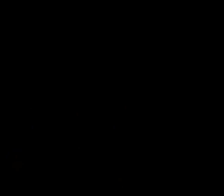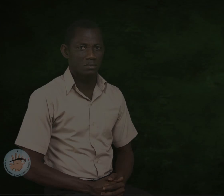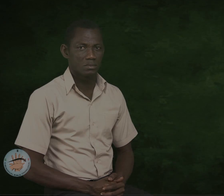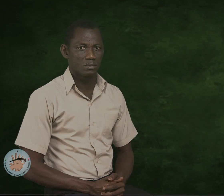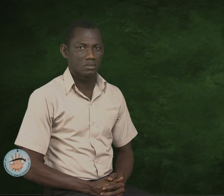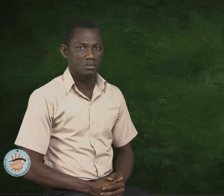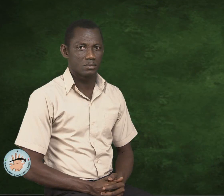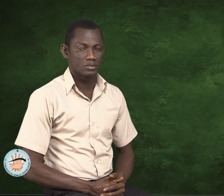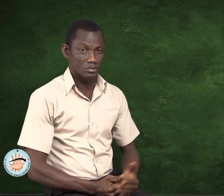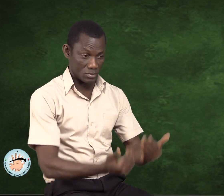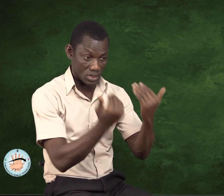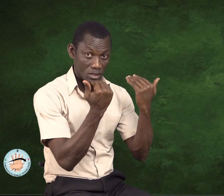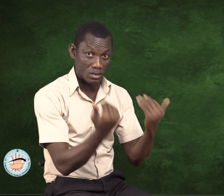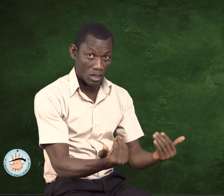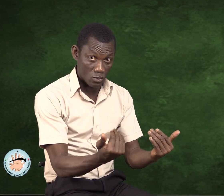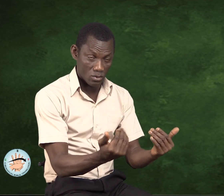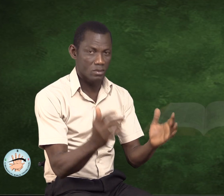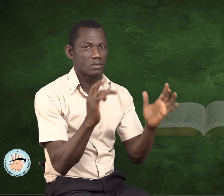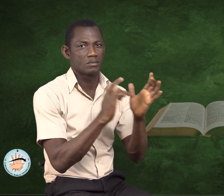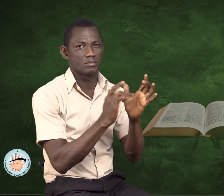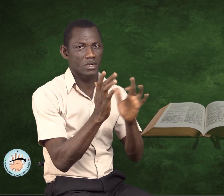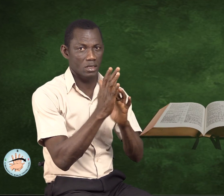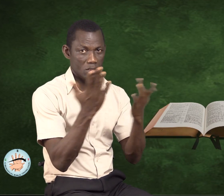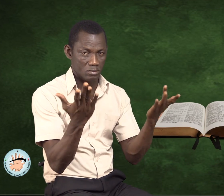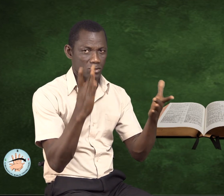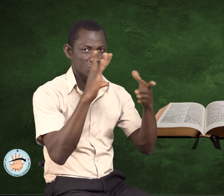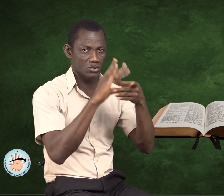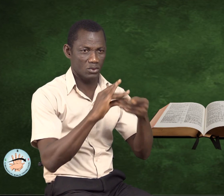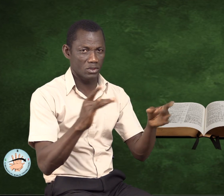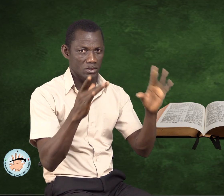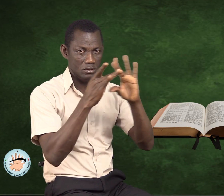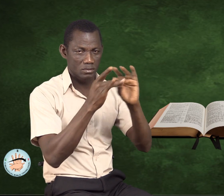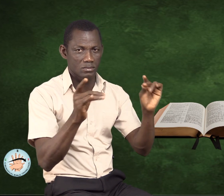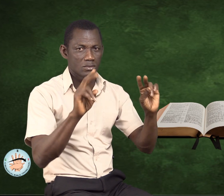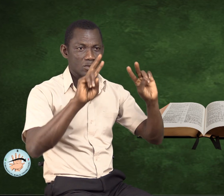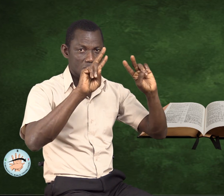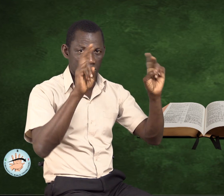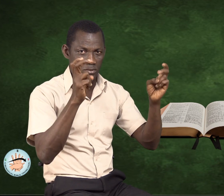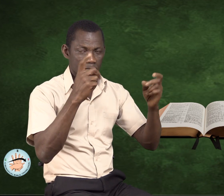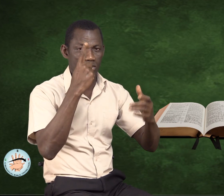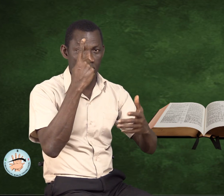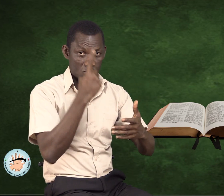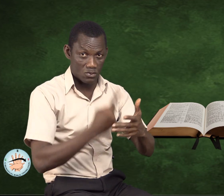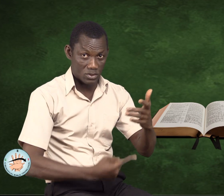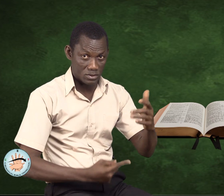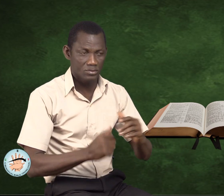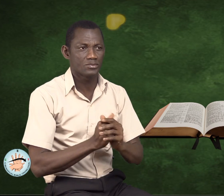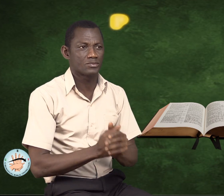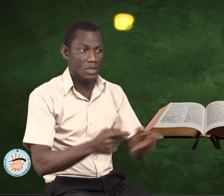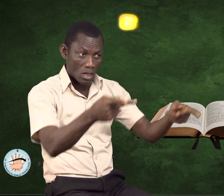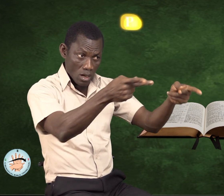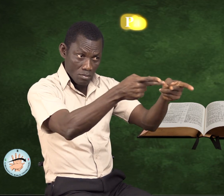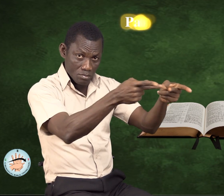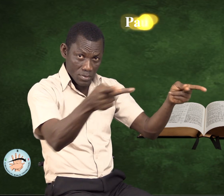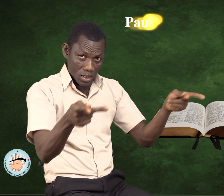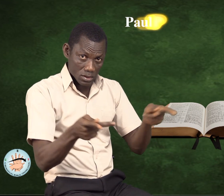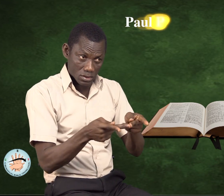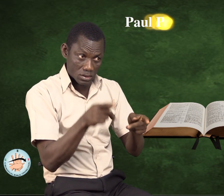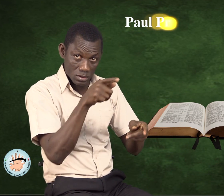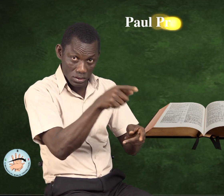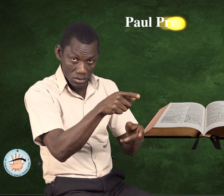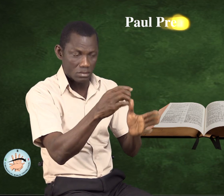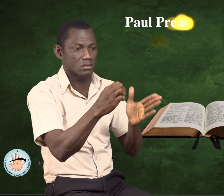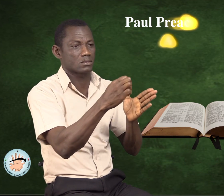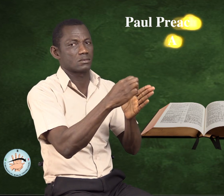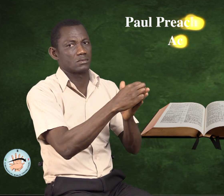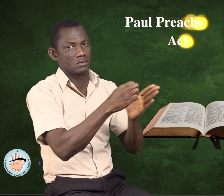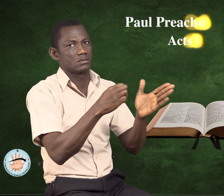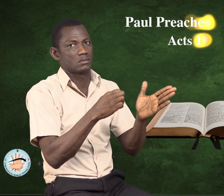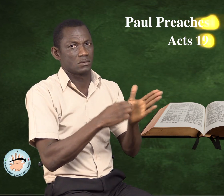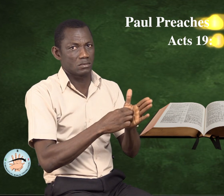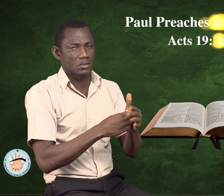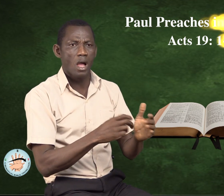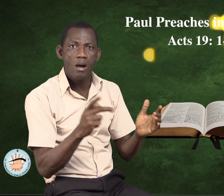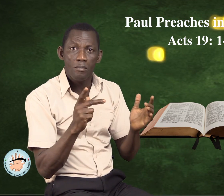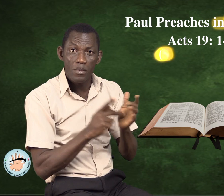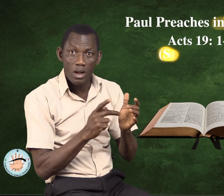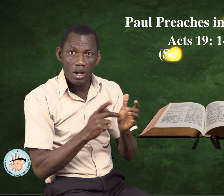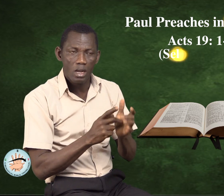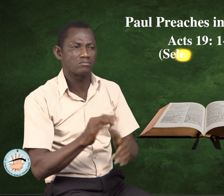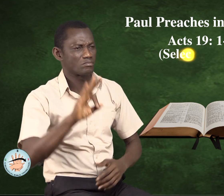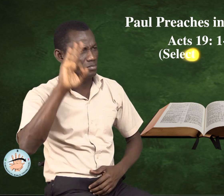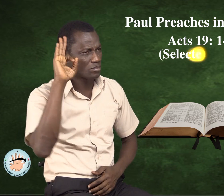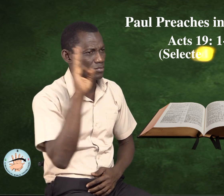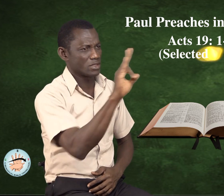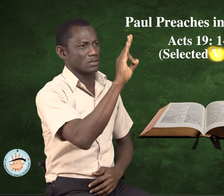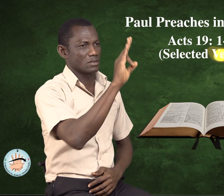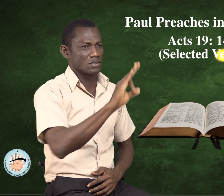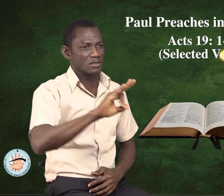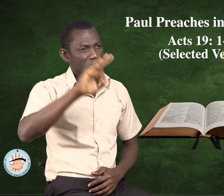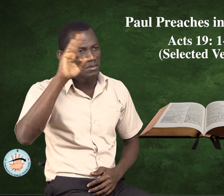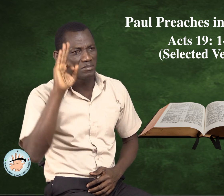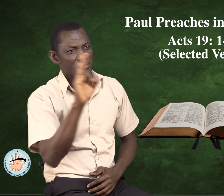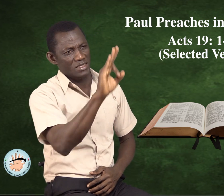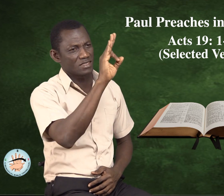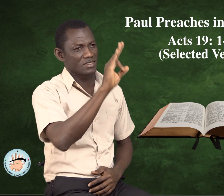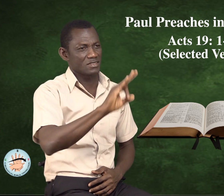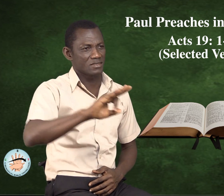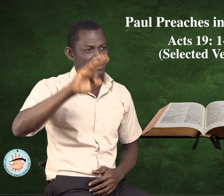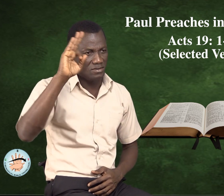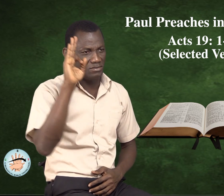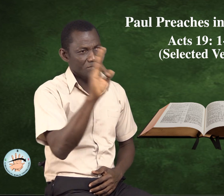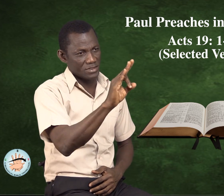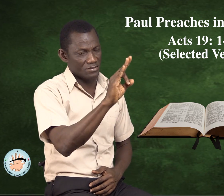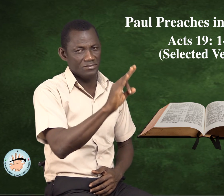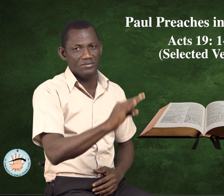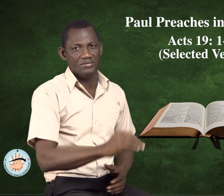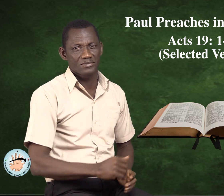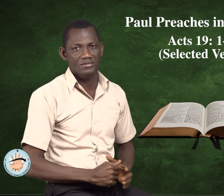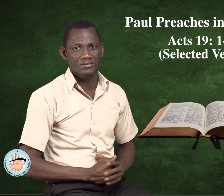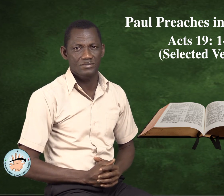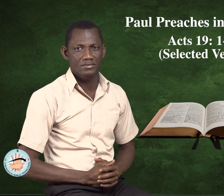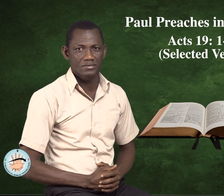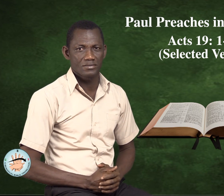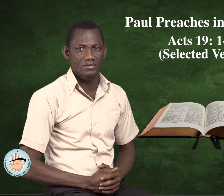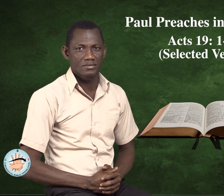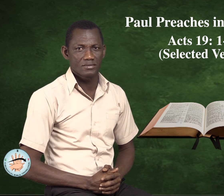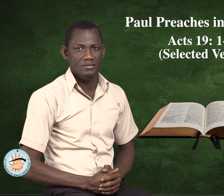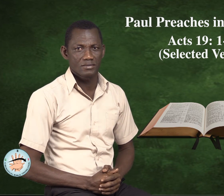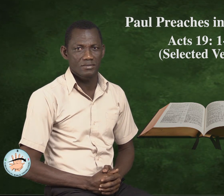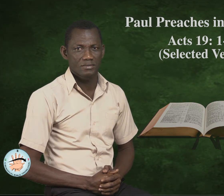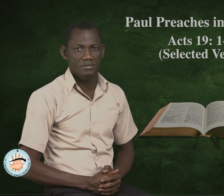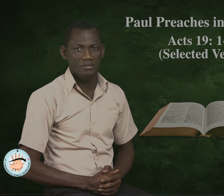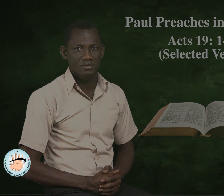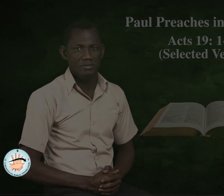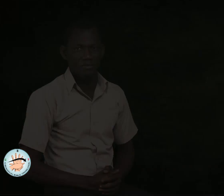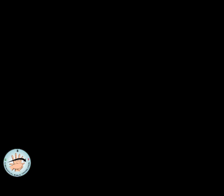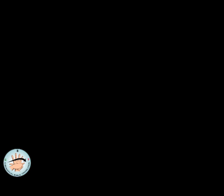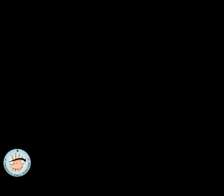Paul preaches in Ephesus